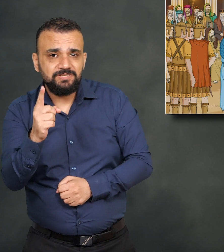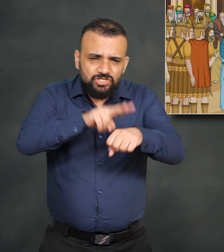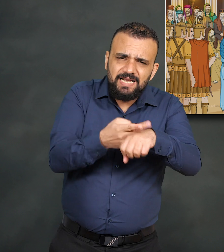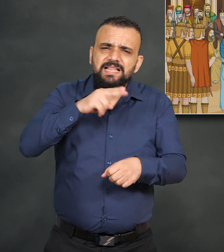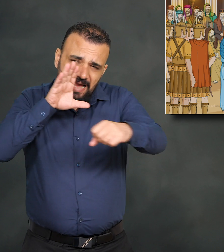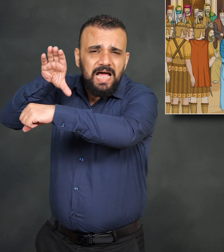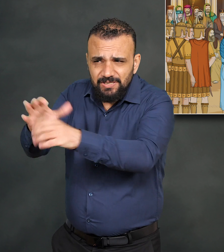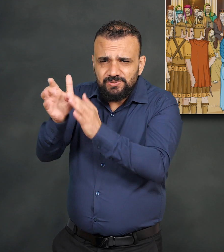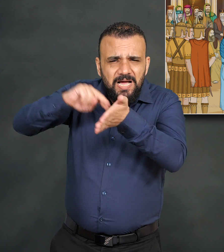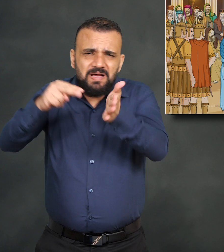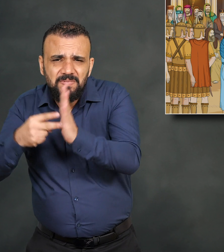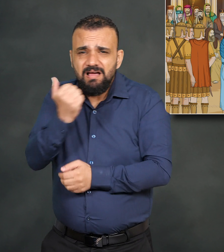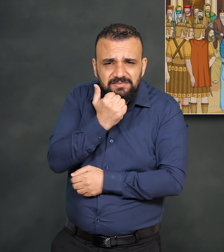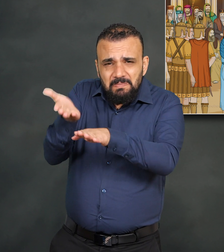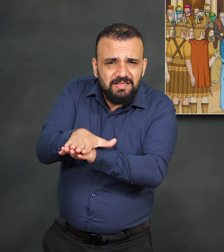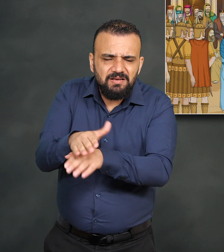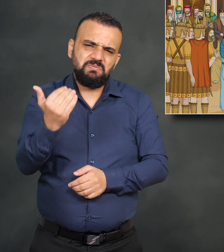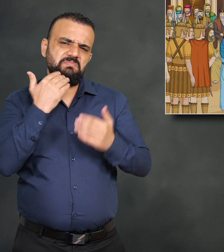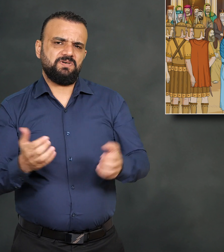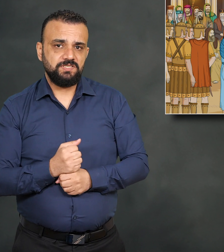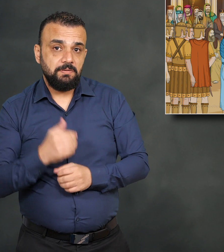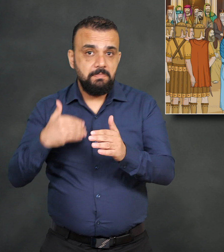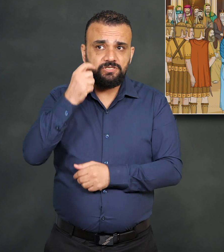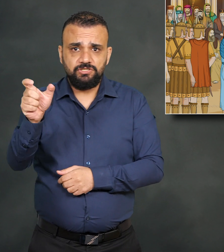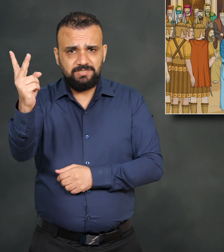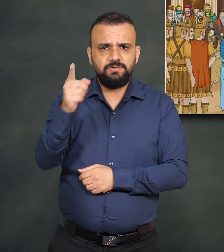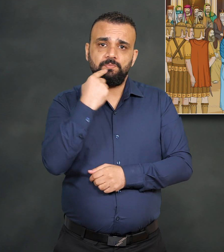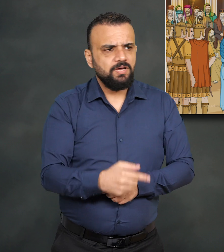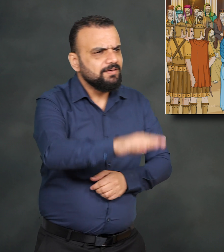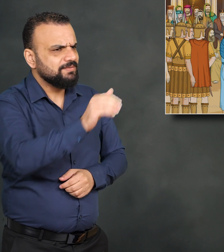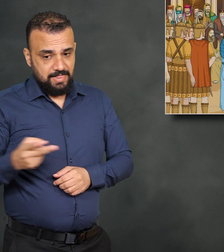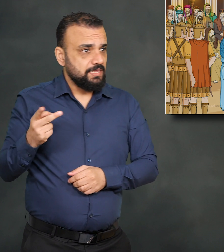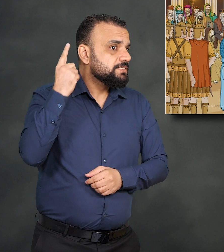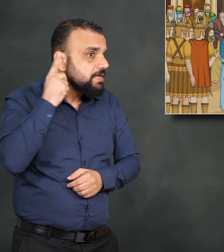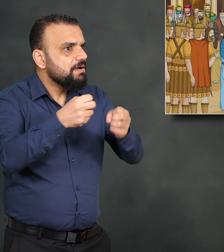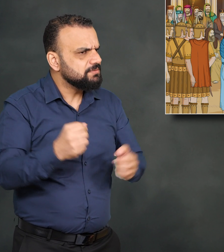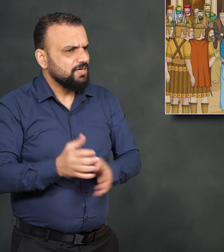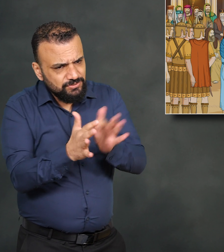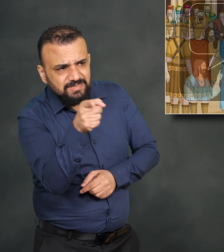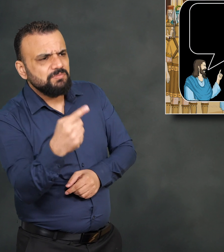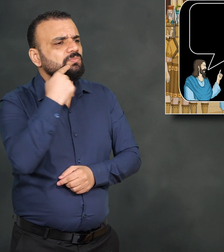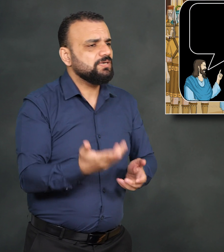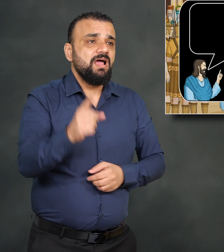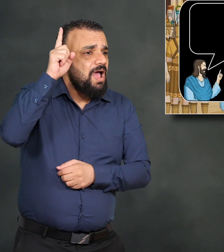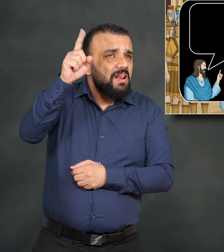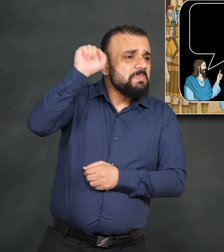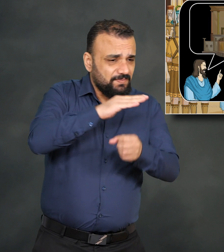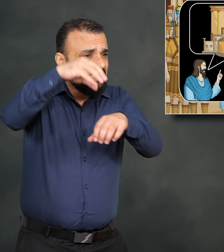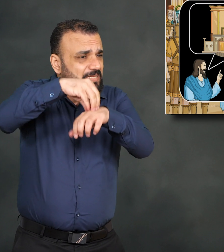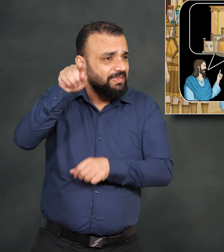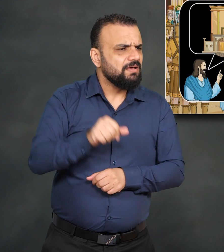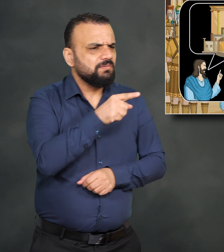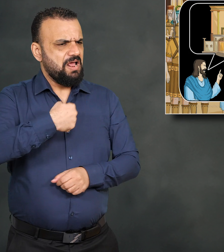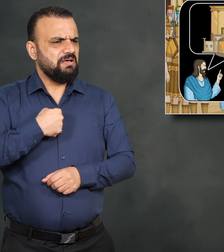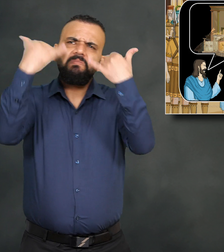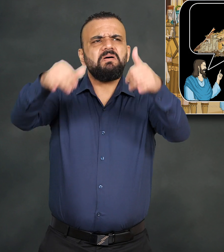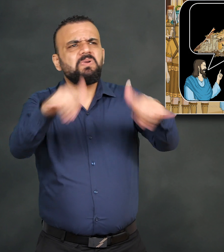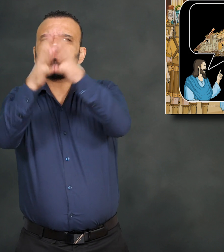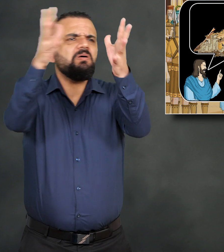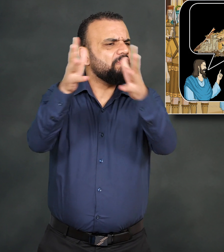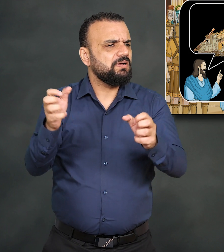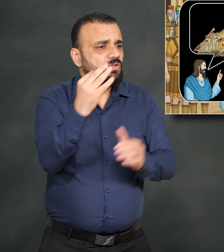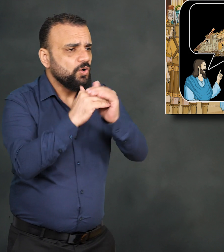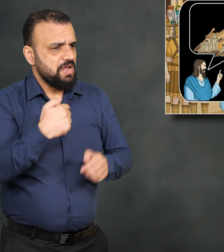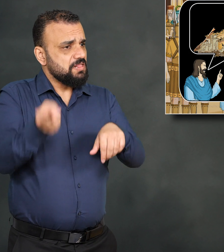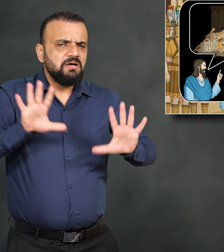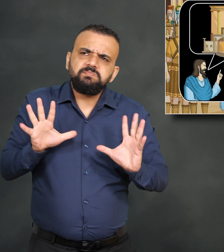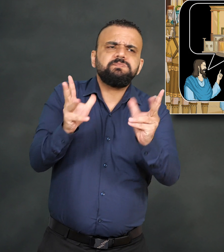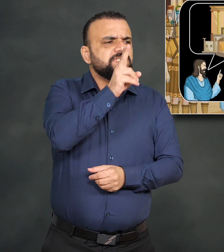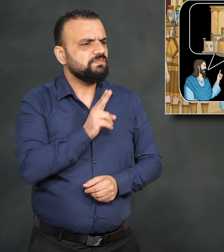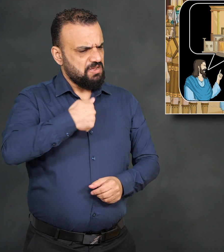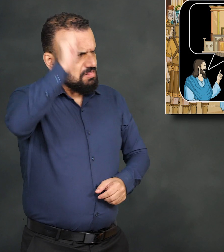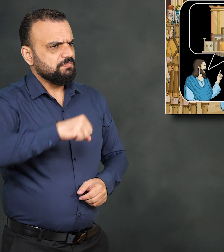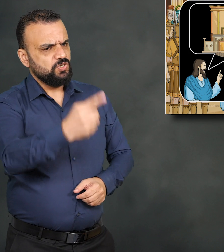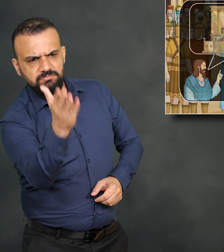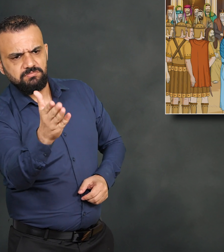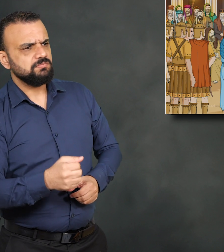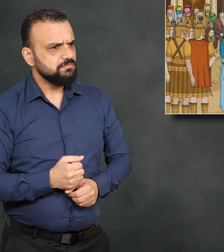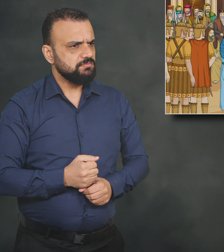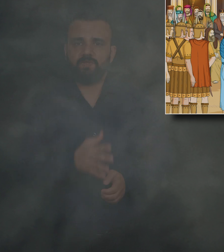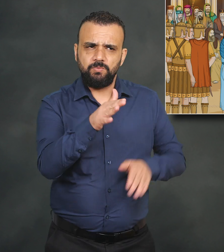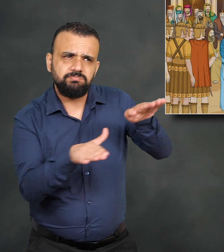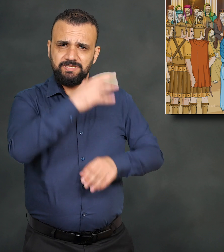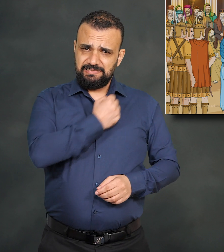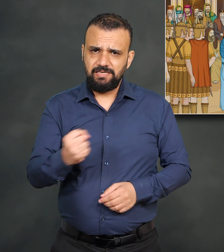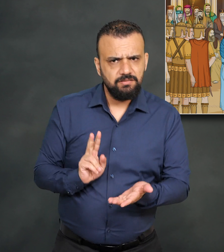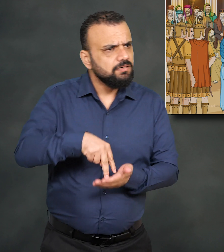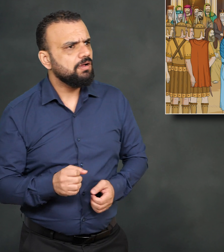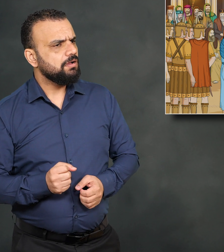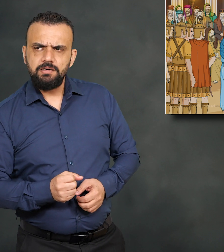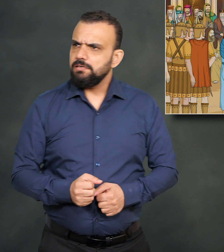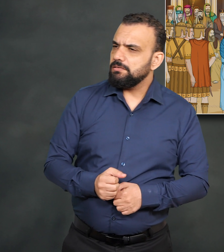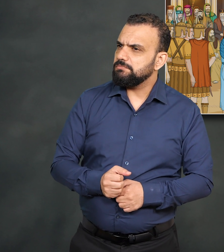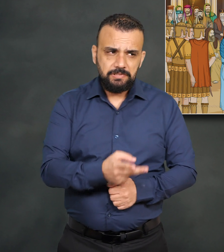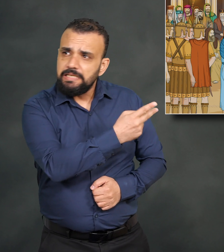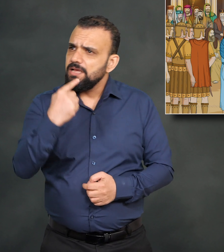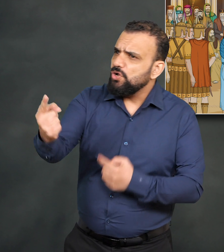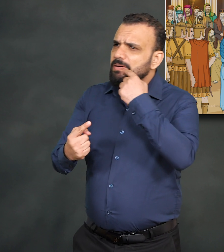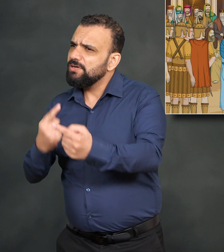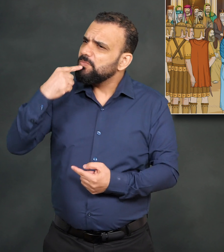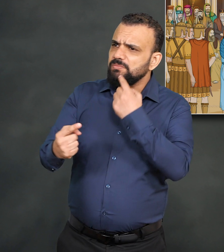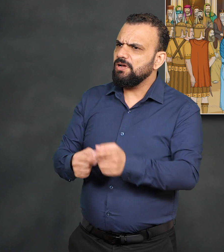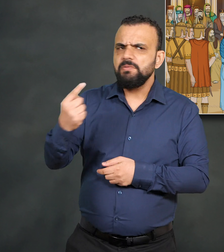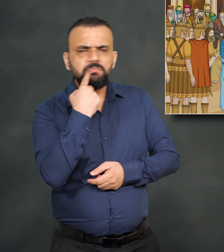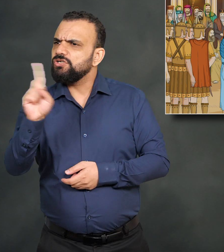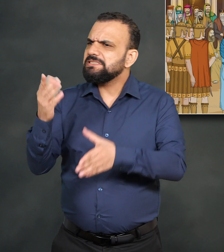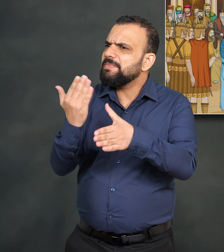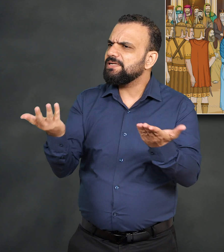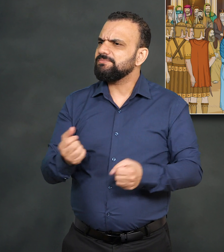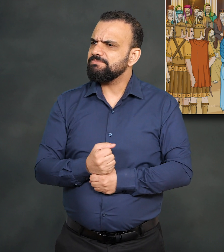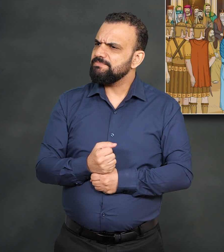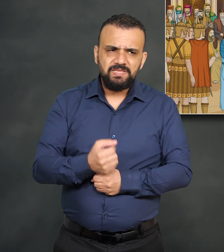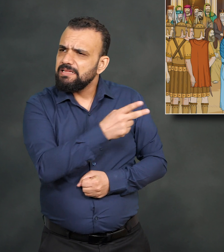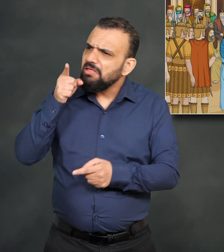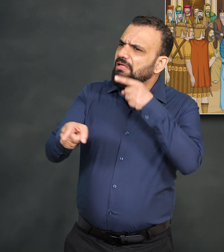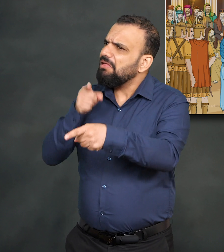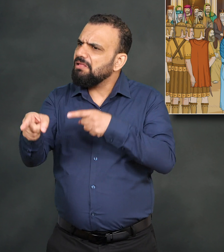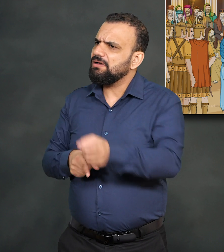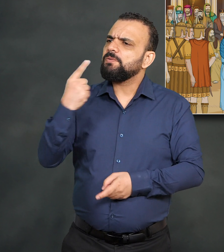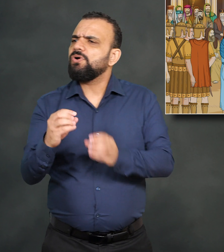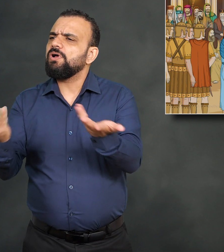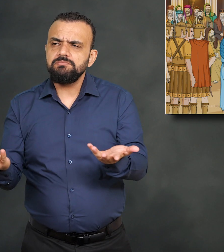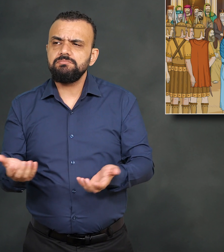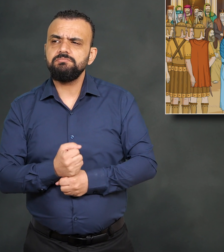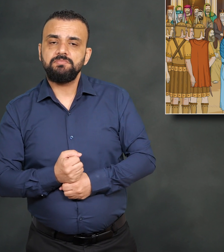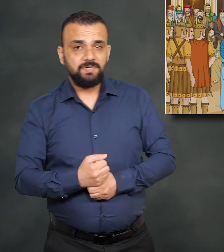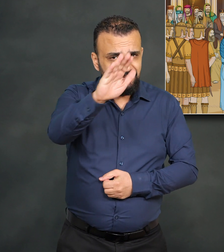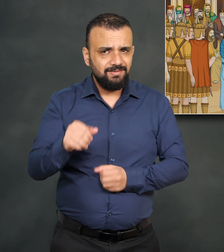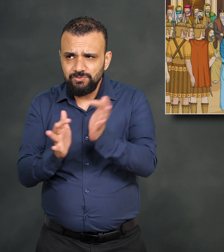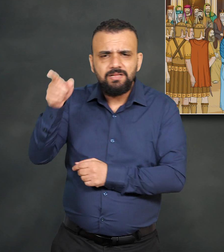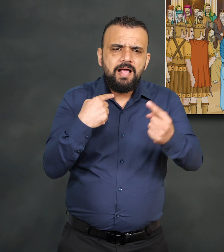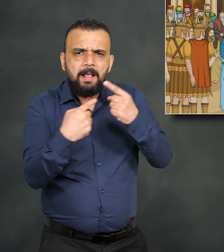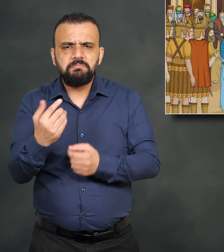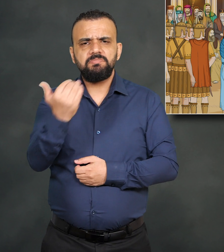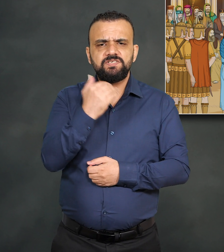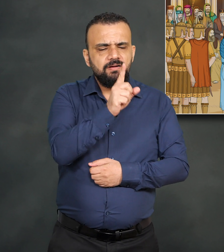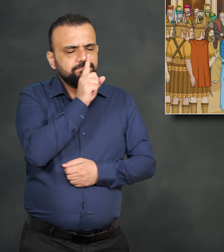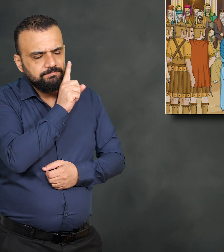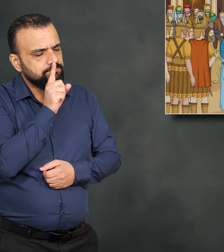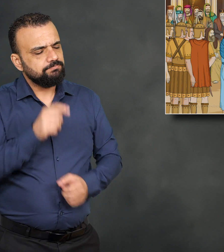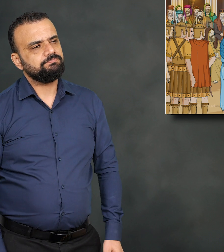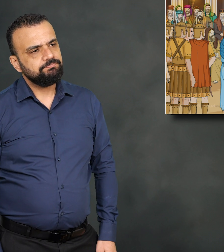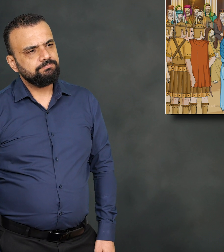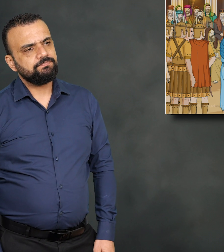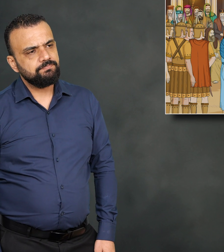Finally two came forward and declared, “This man said, ‘I am able to destroy the temple of God and rebuild it in three days.’” So the high priest stood up and asked Him, “Have You no answer?